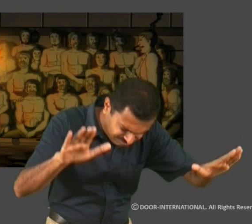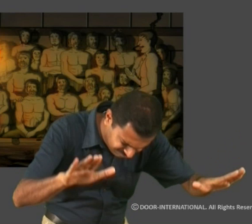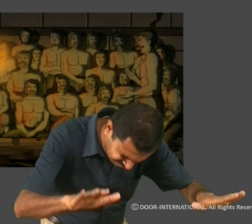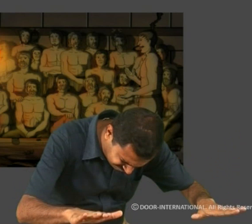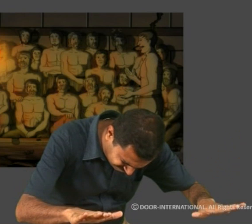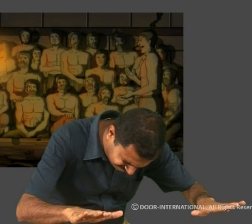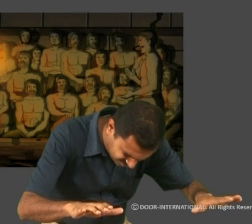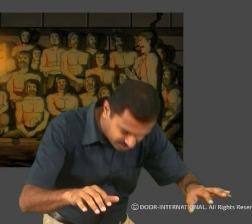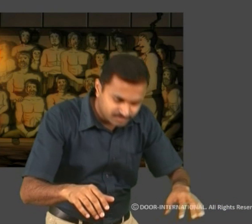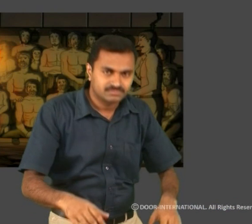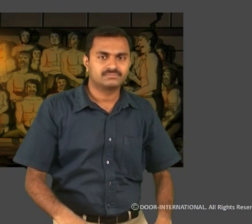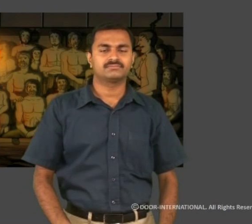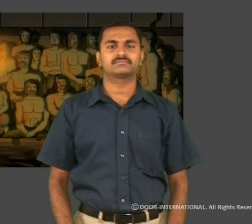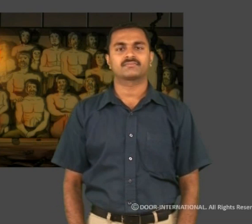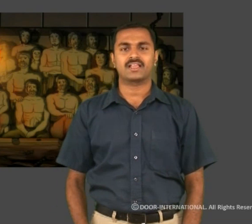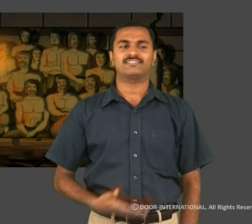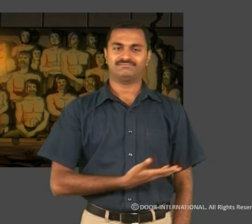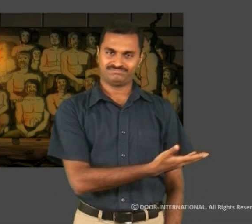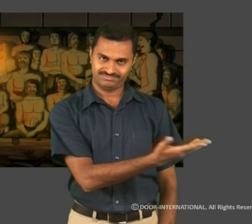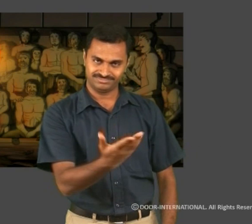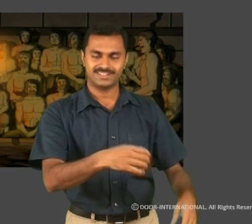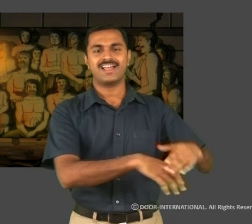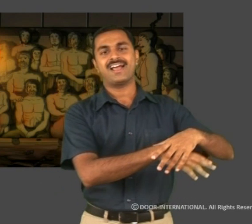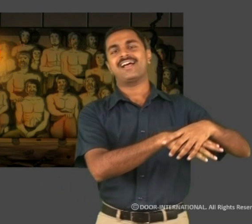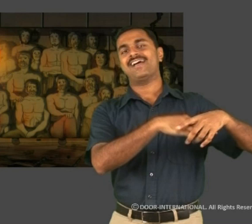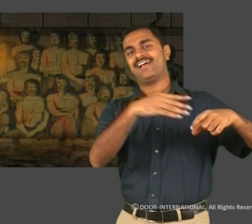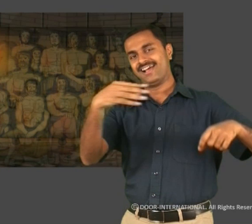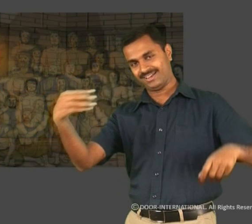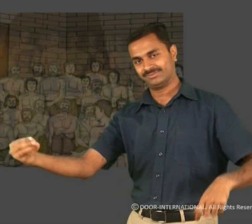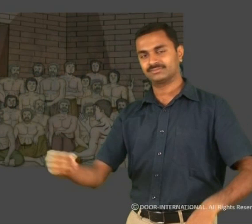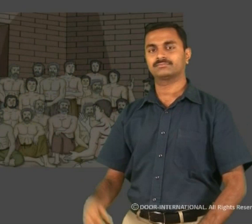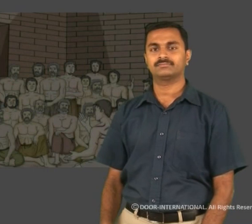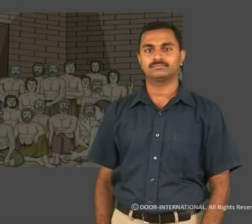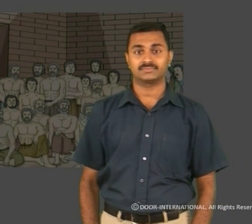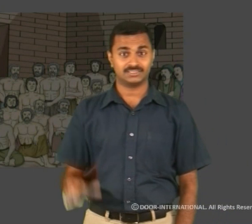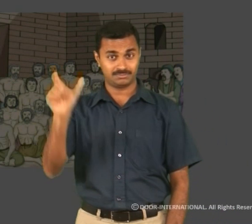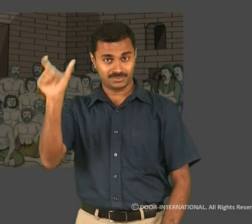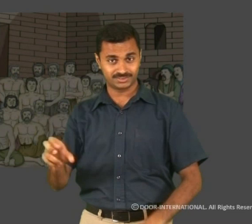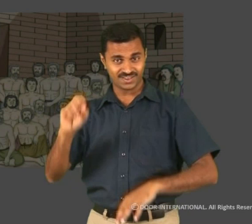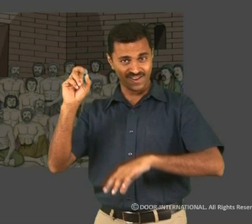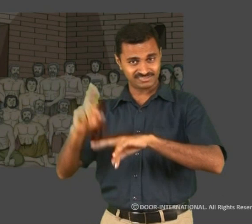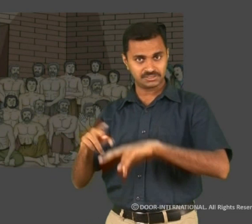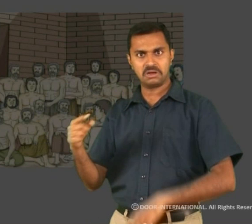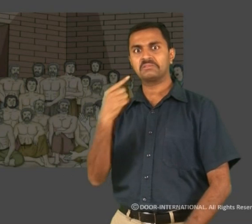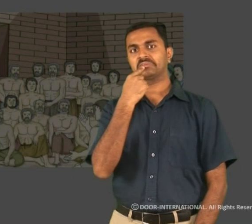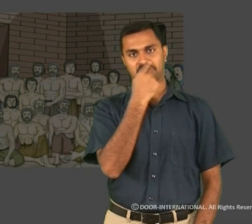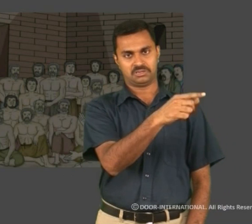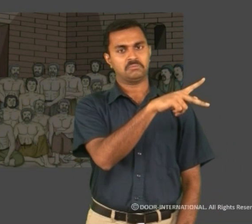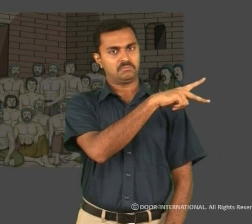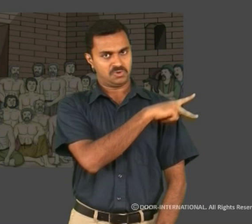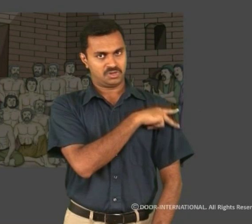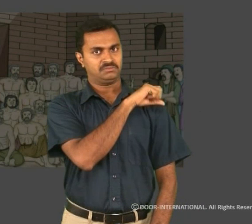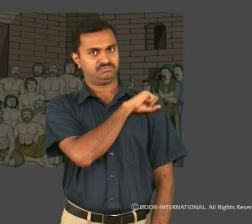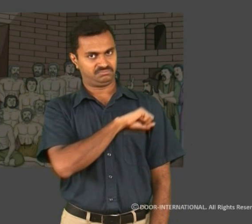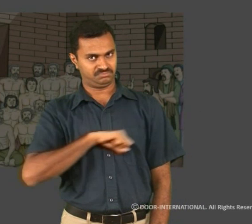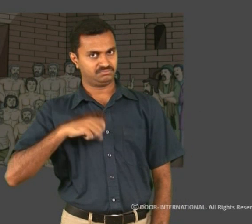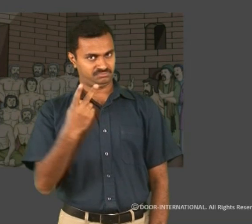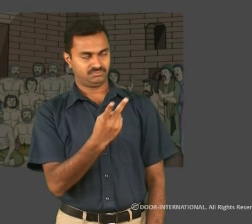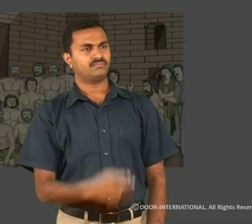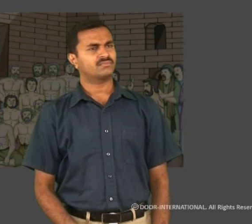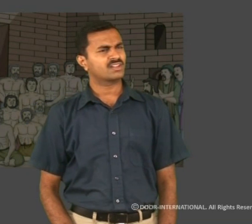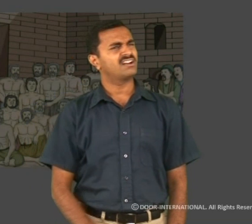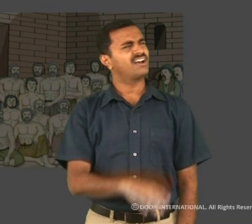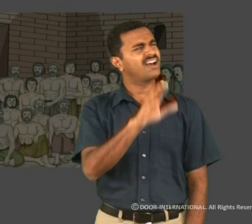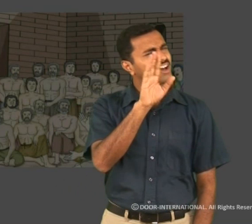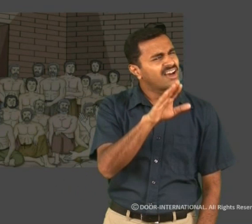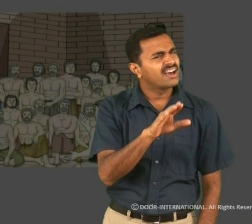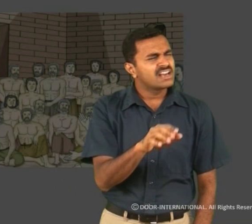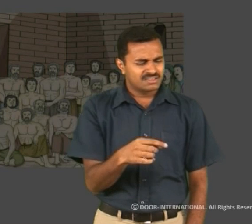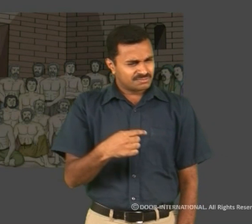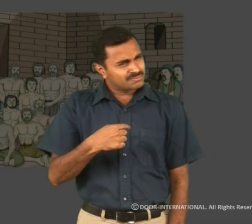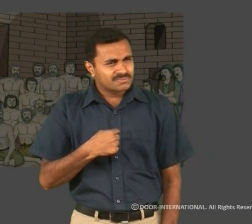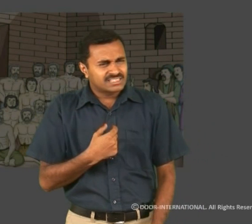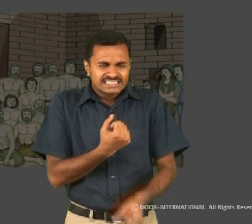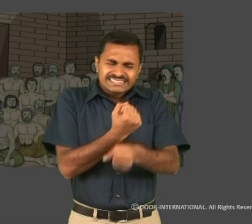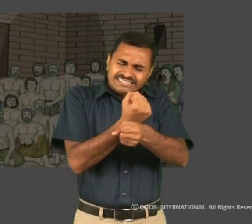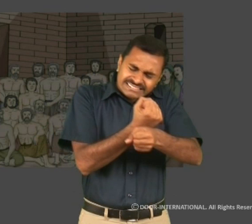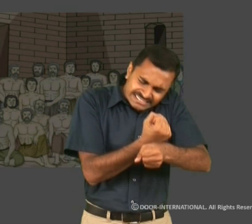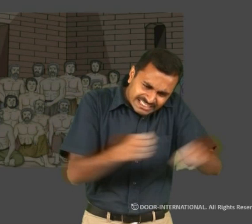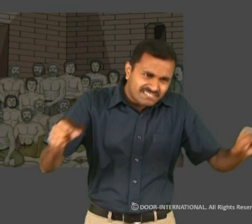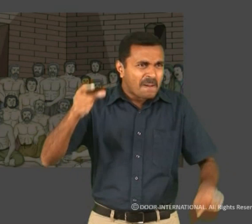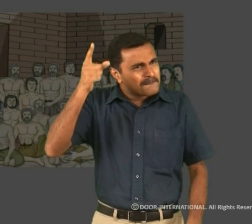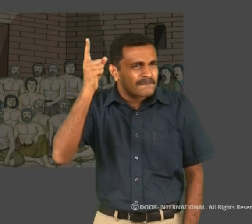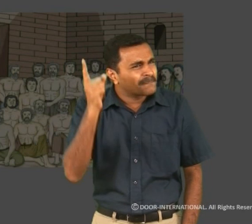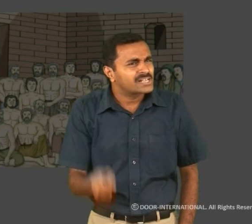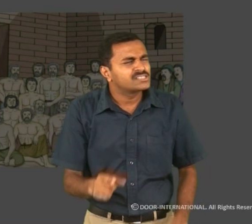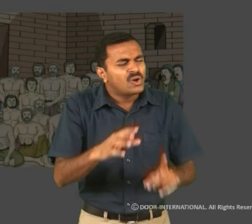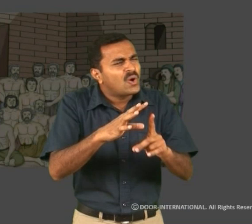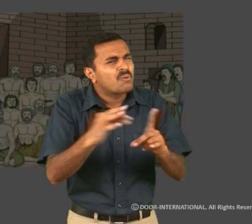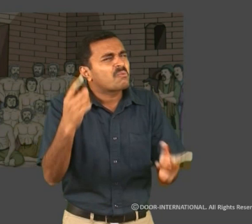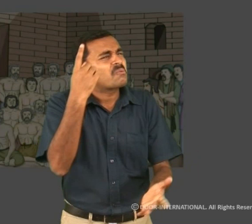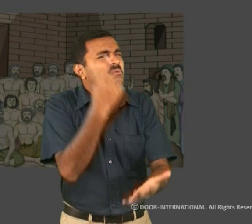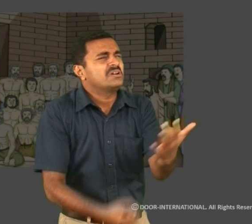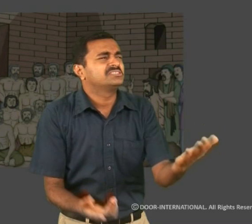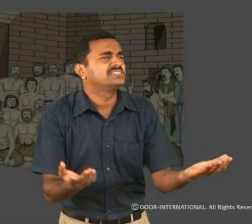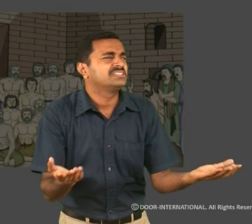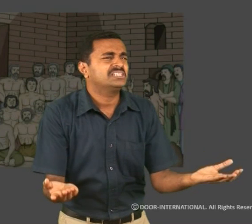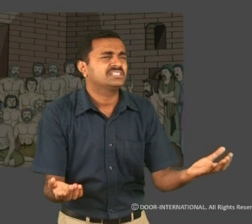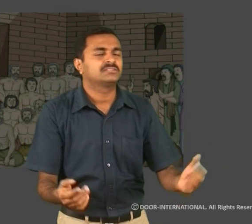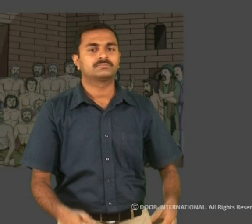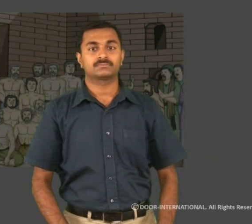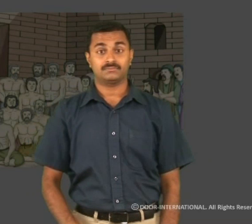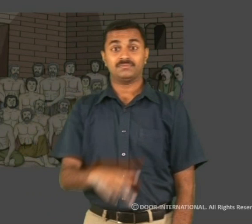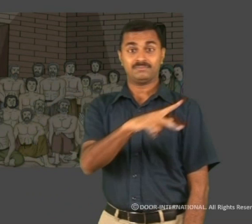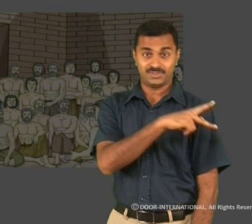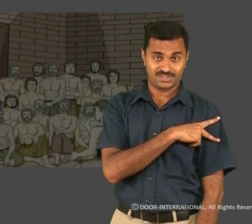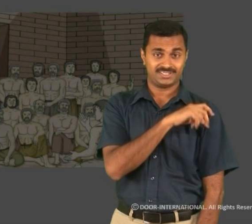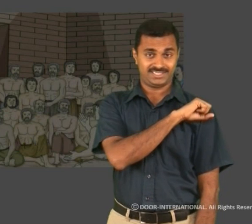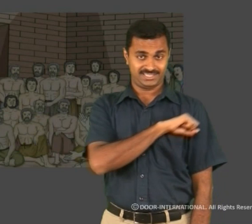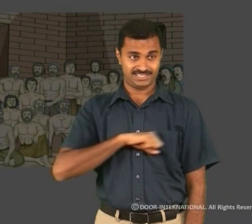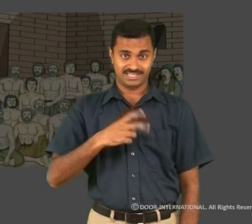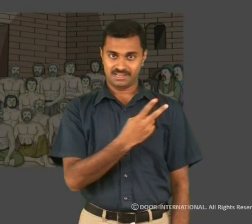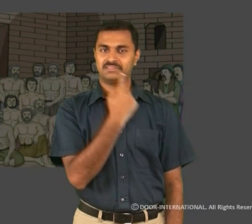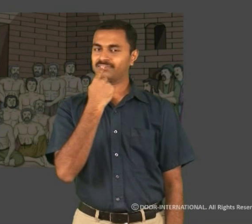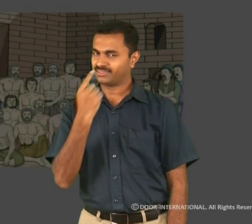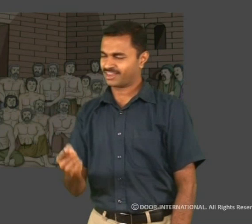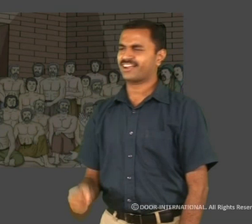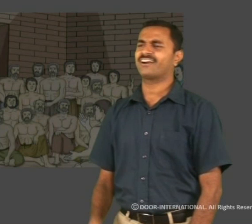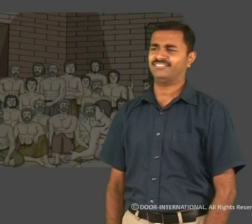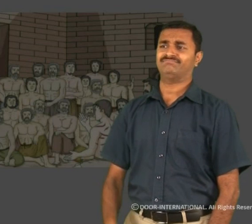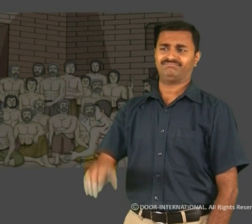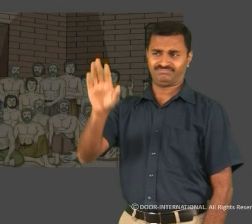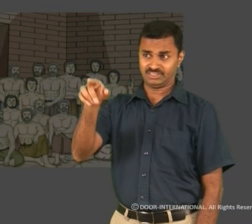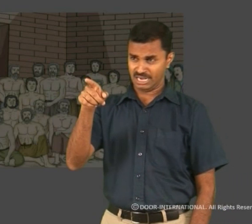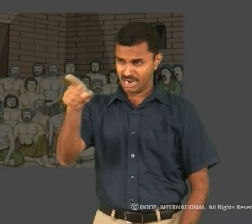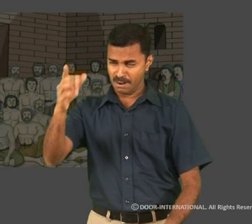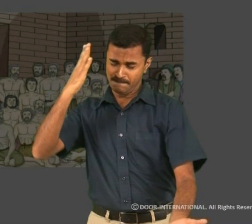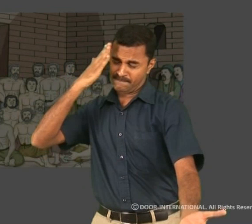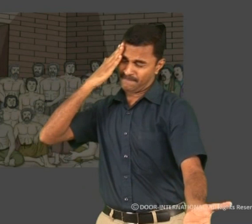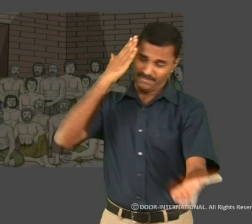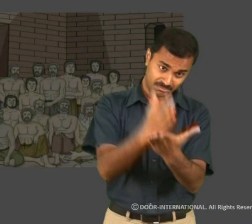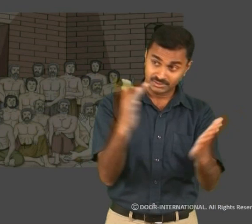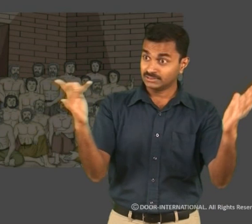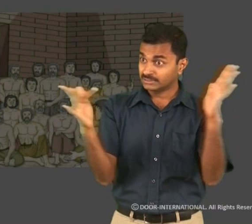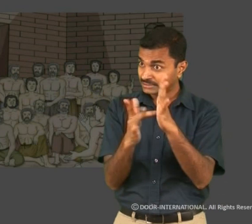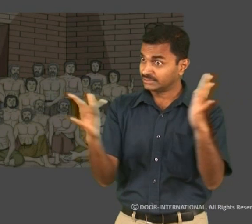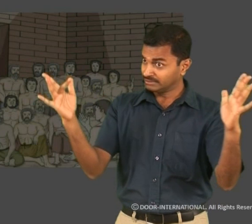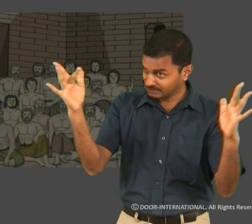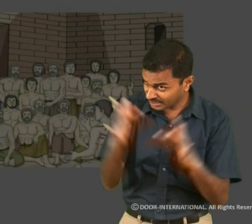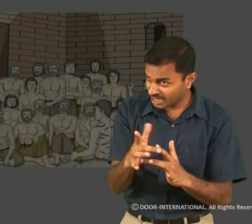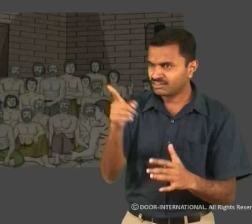Then he brought them out and asked, “Sirs, what must I do to be saved?”